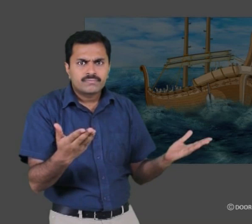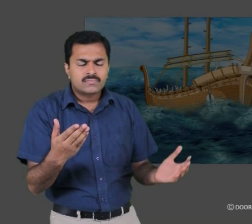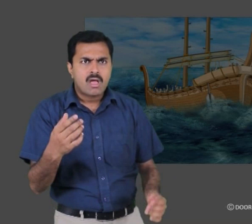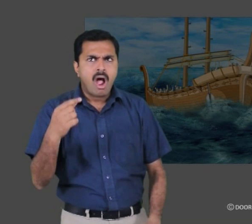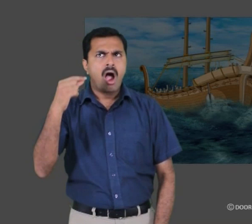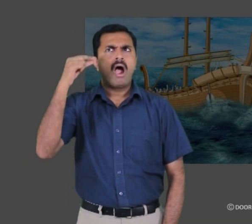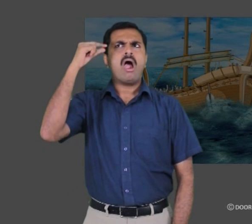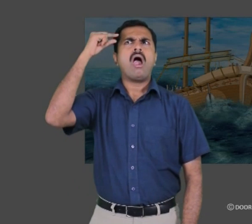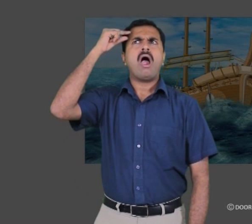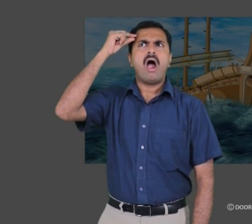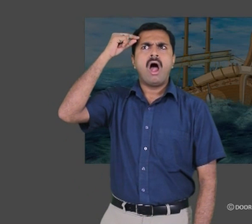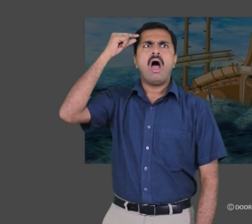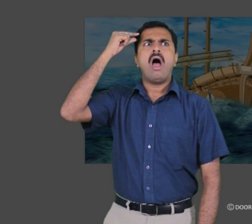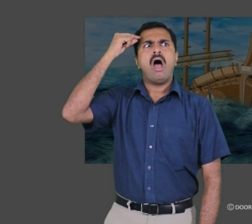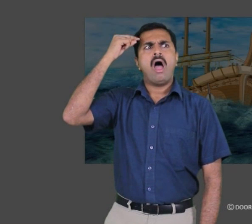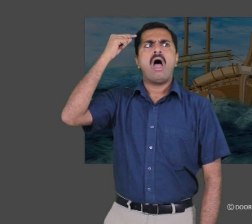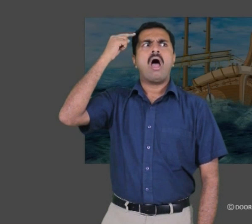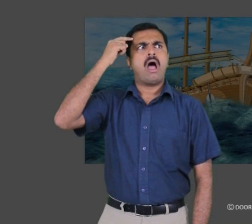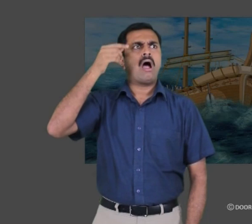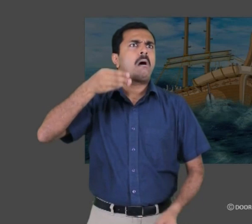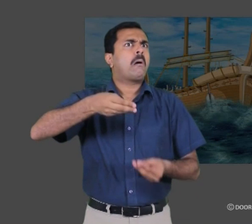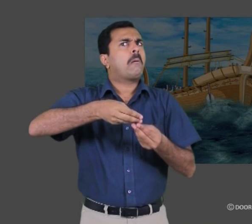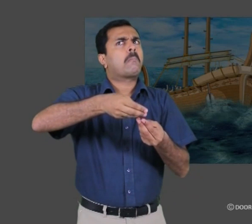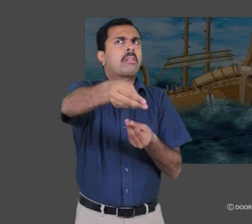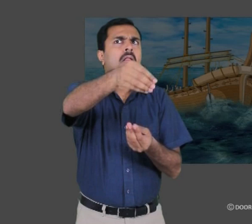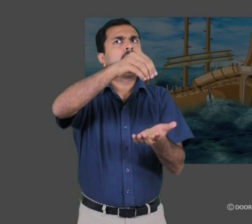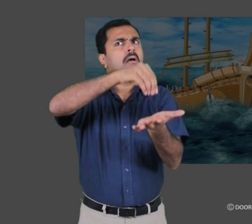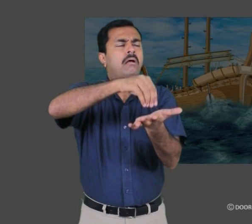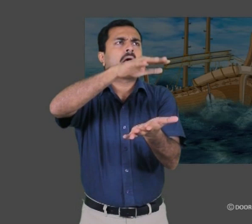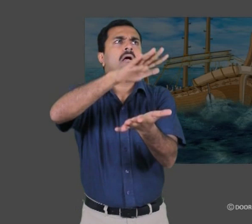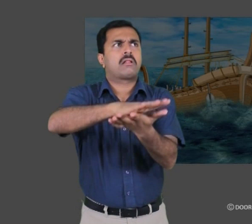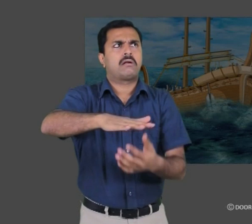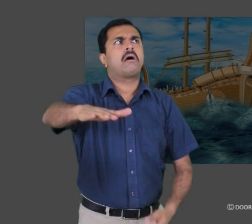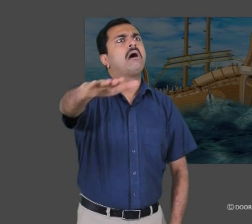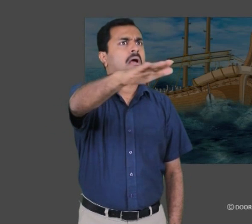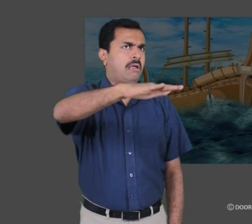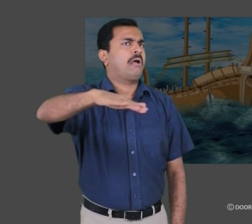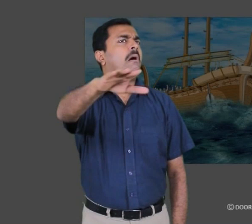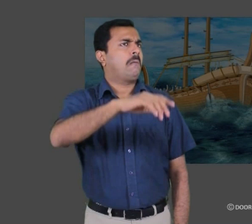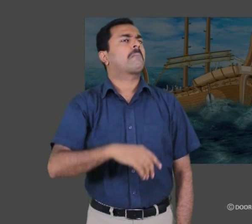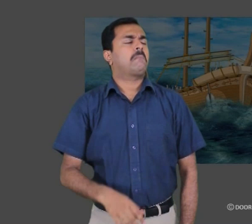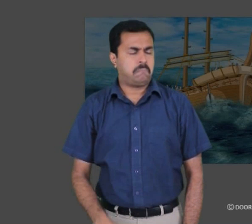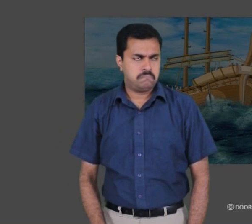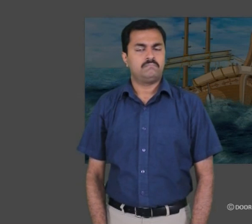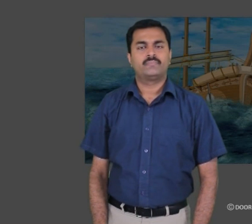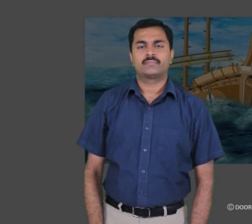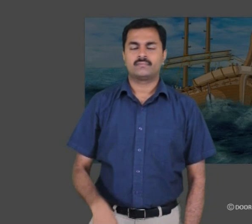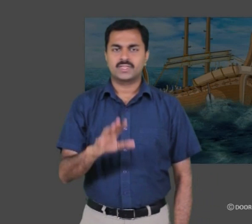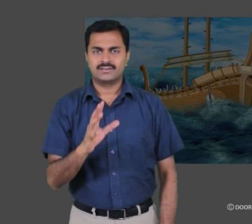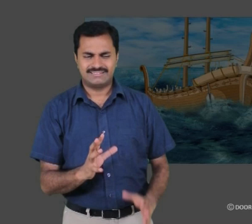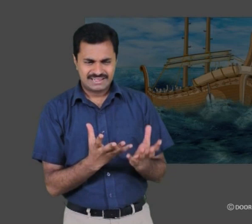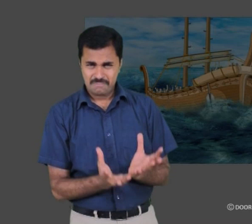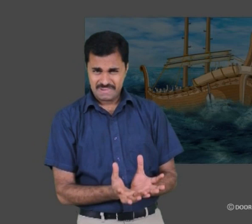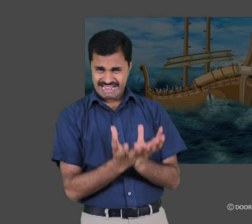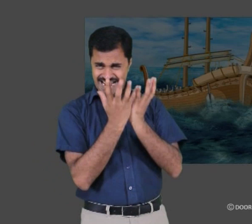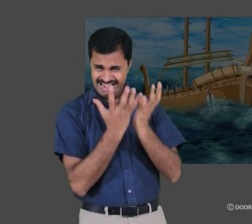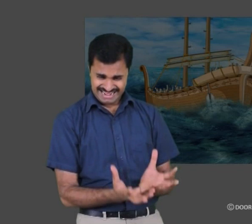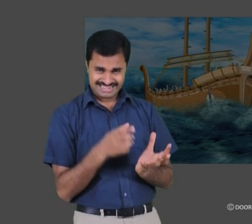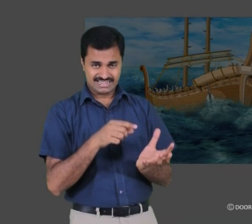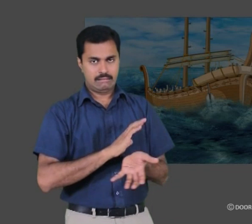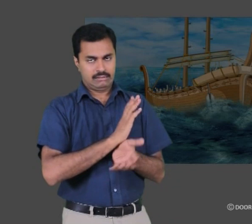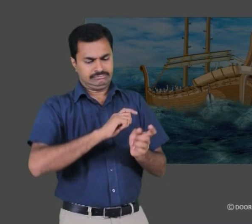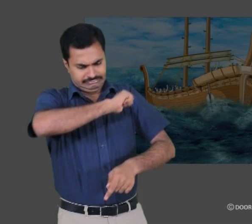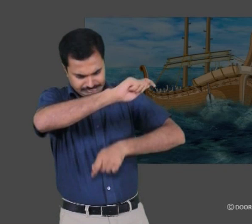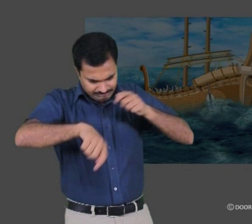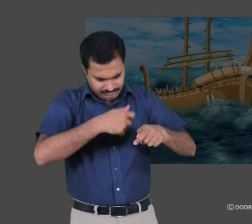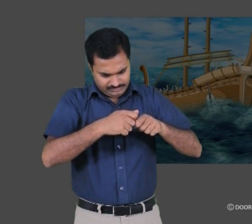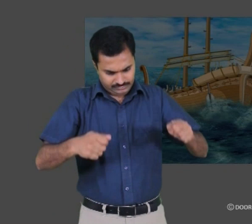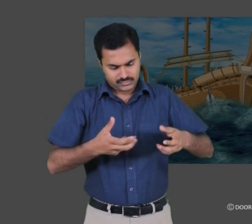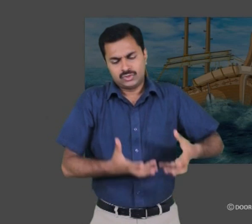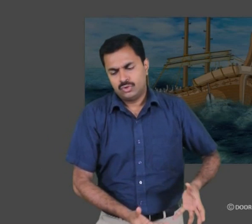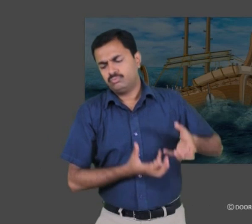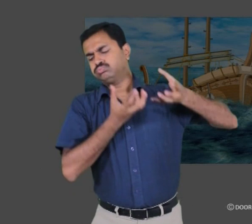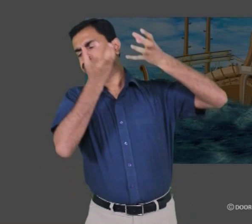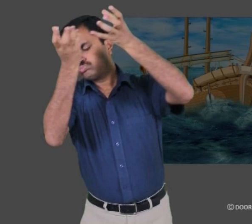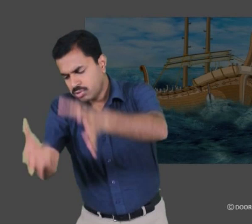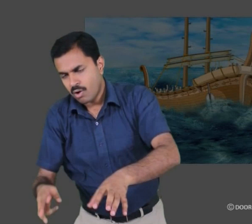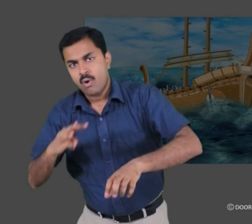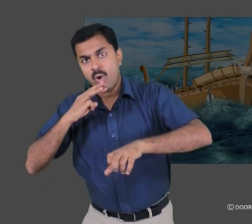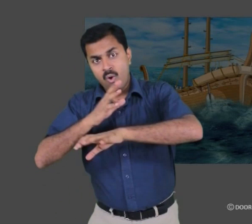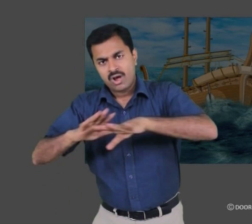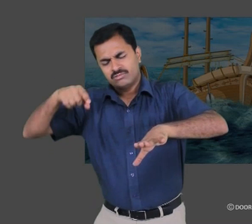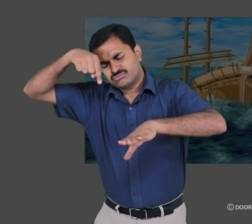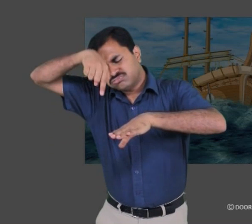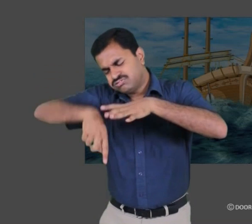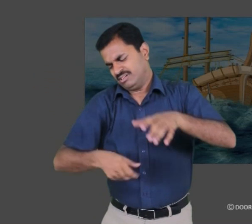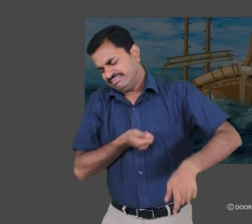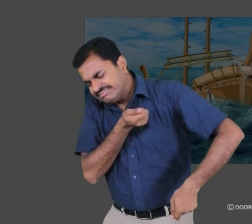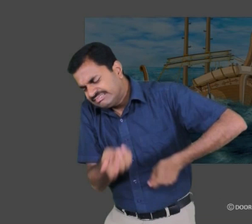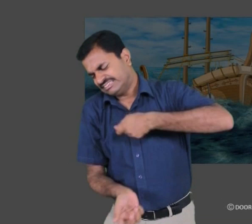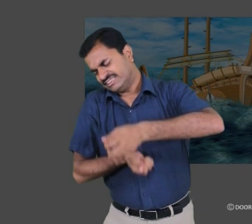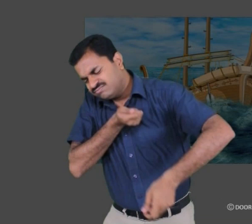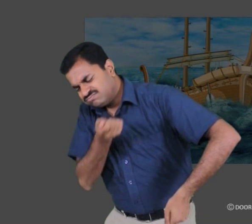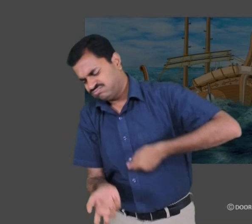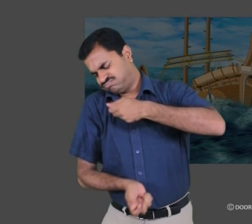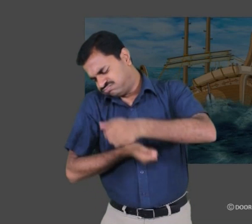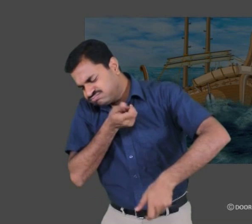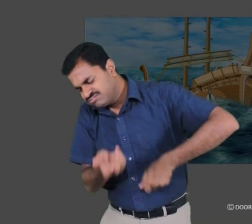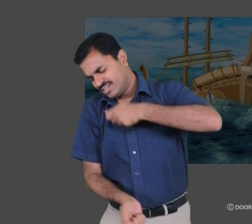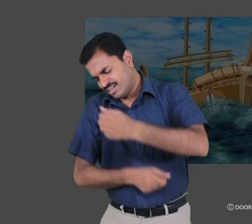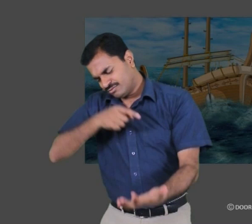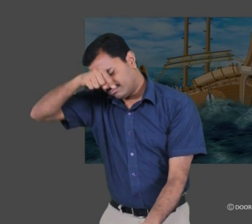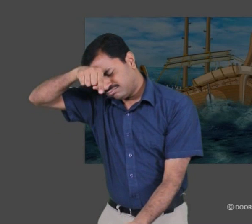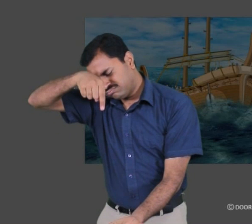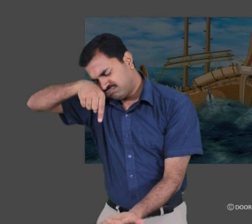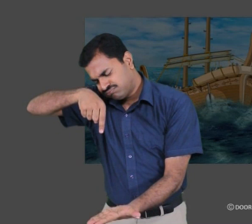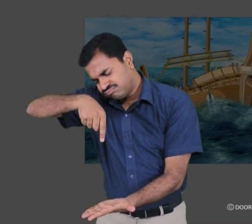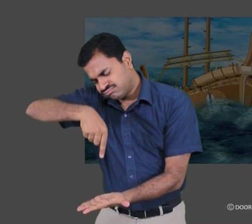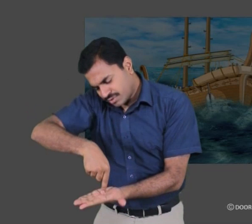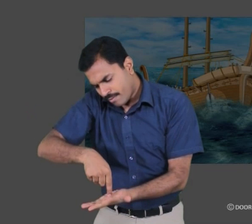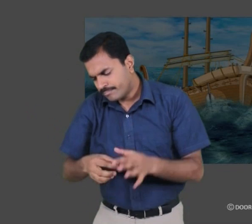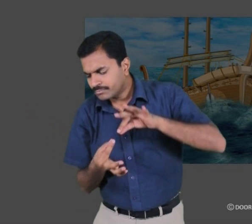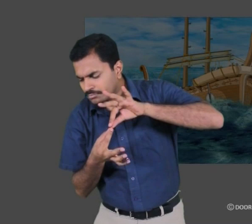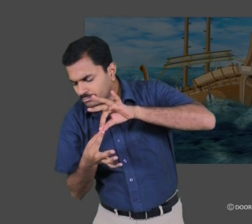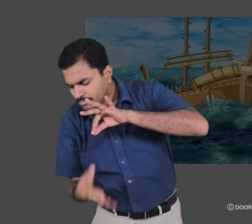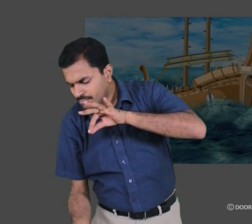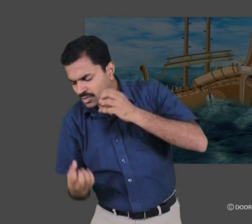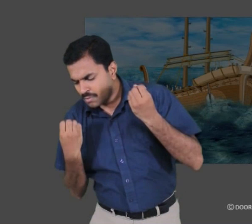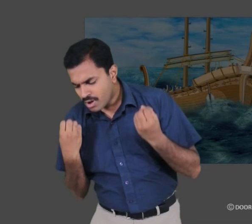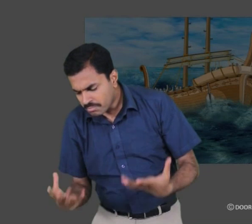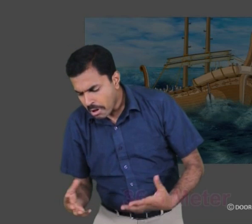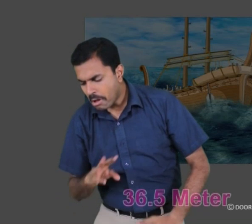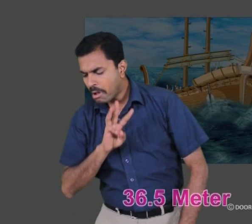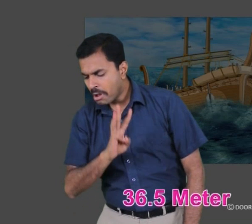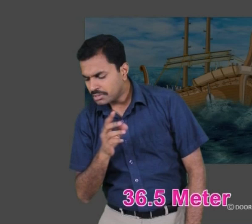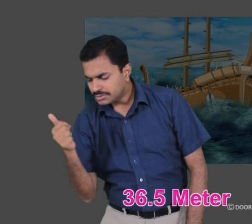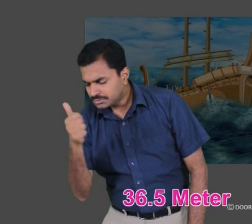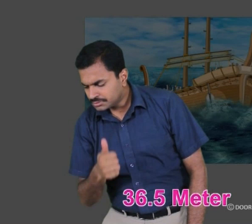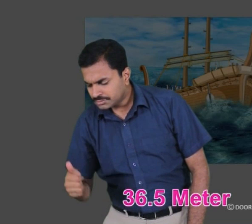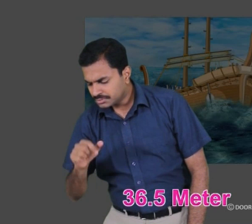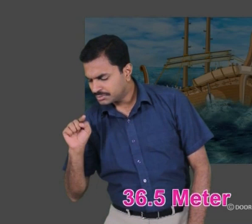About midnight the sailors sensed they were approaching land.